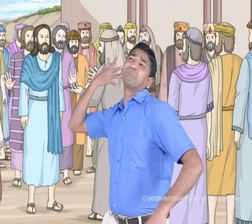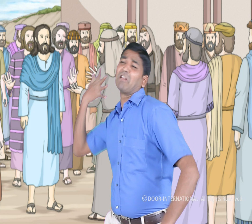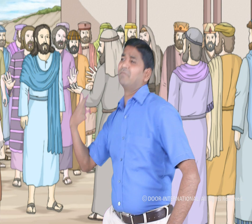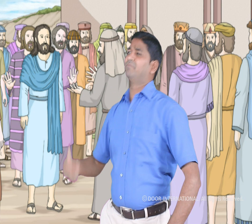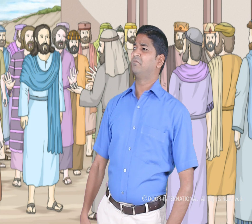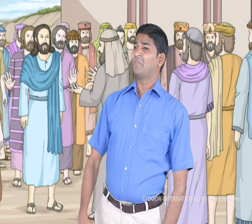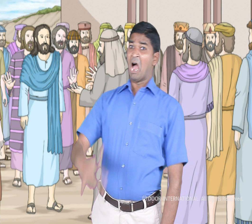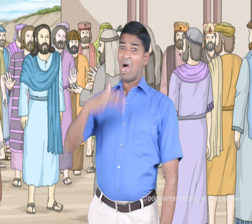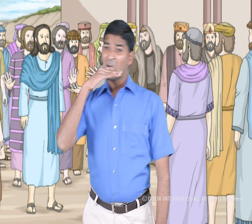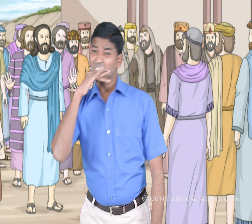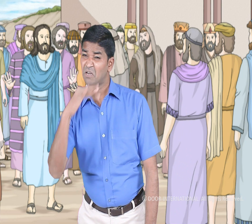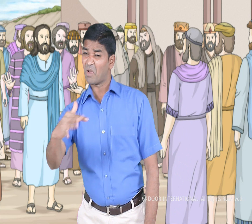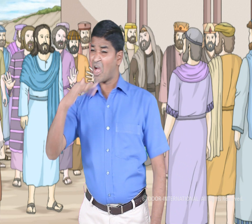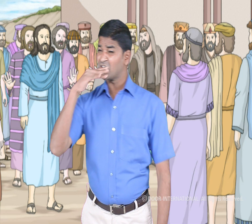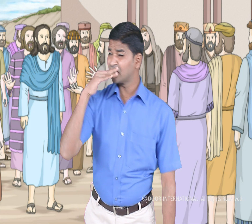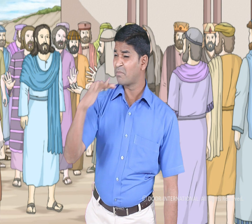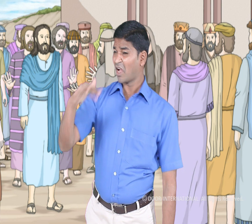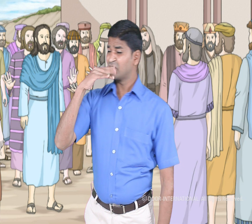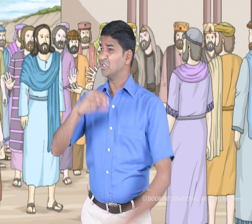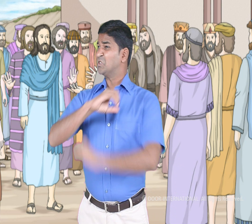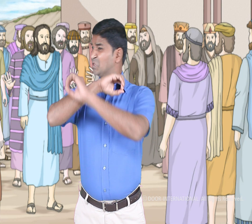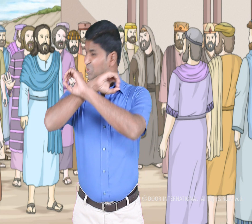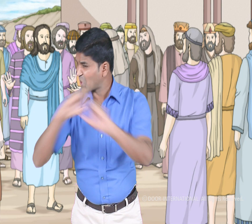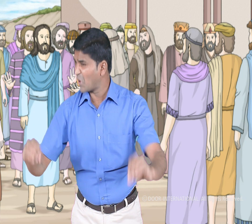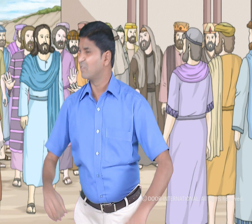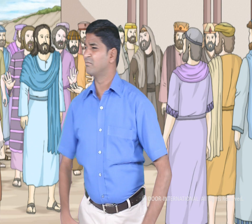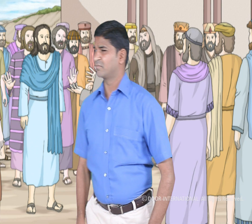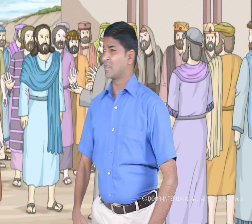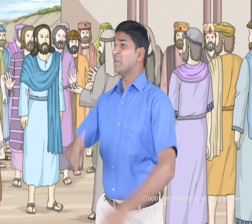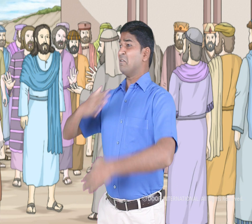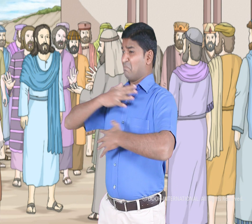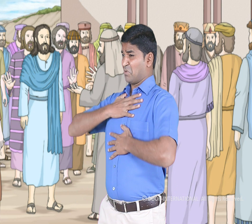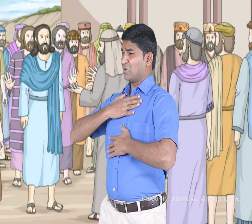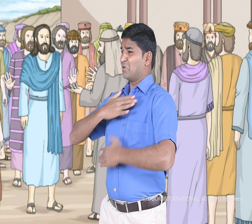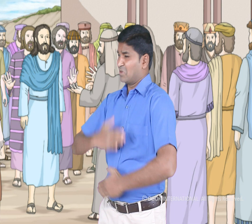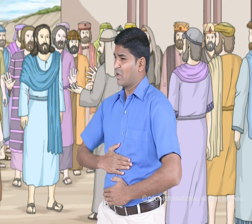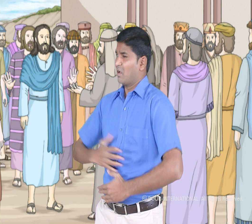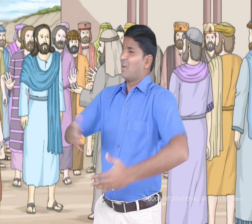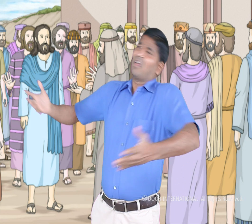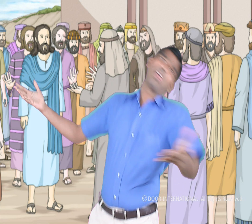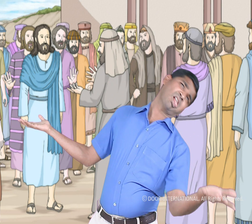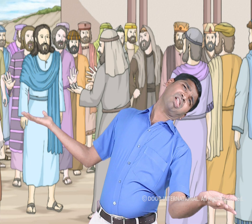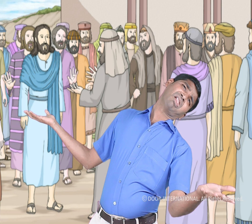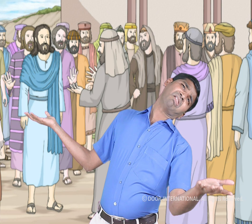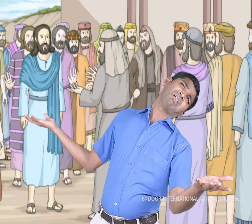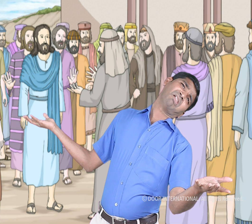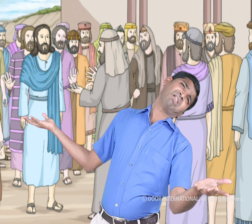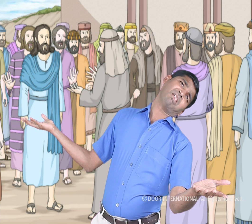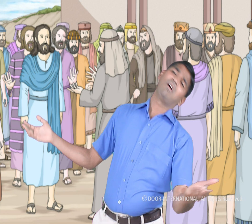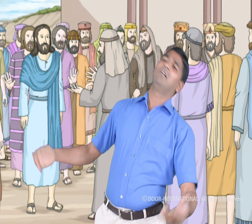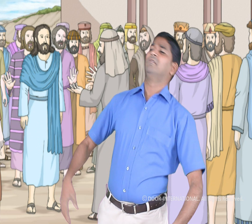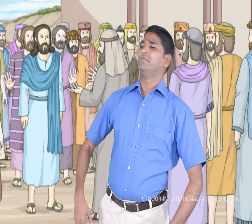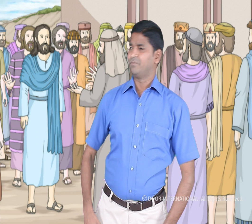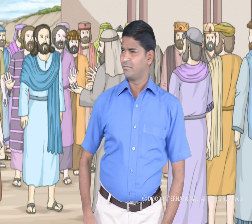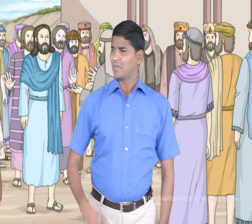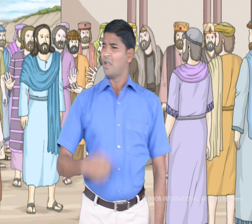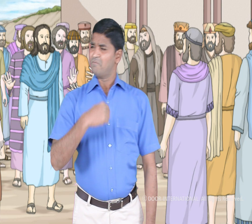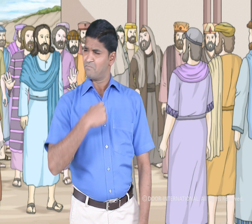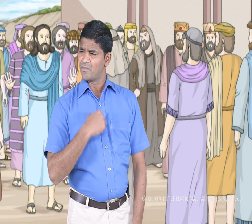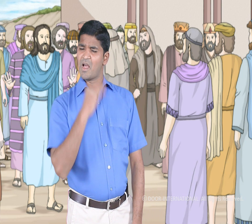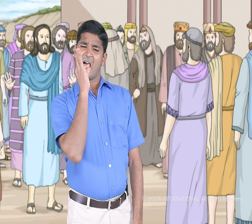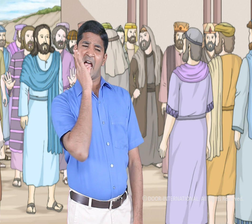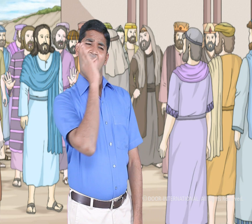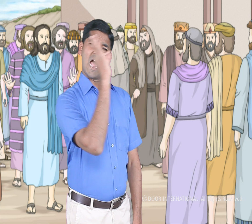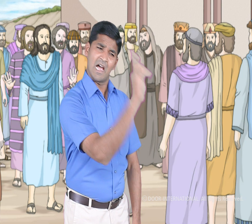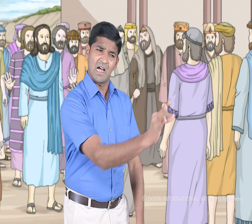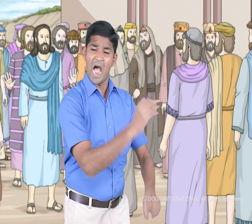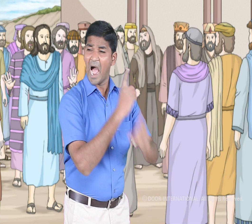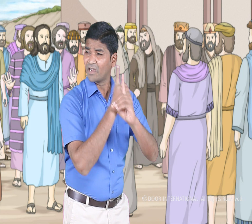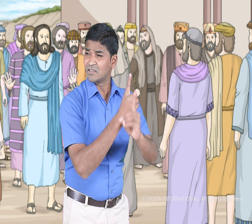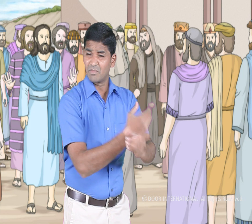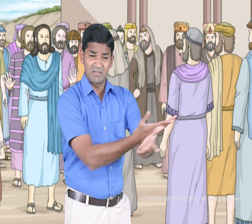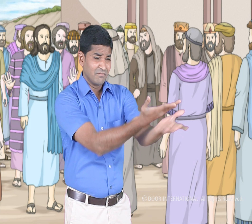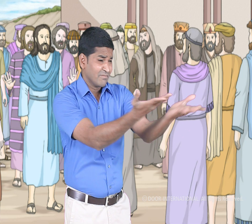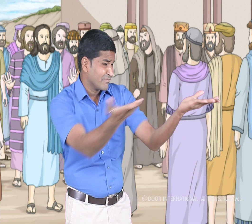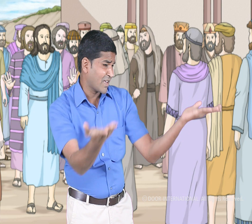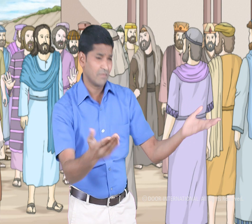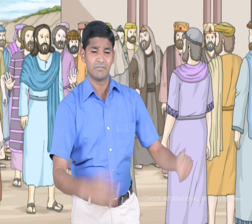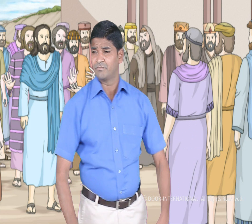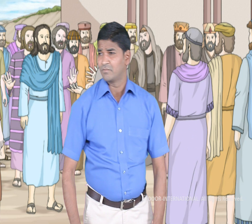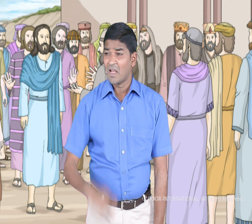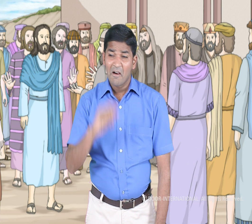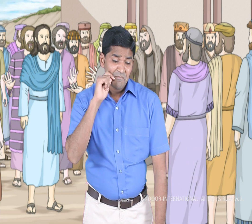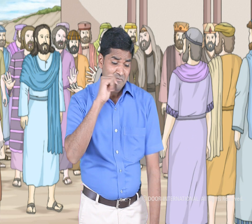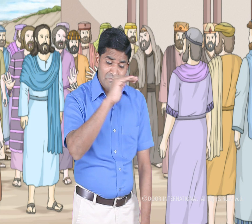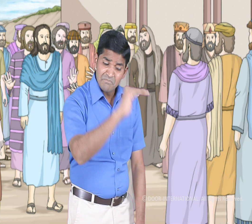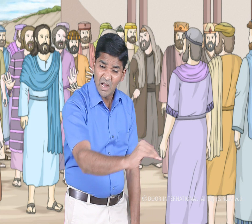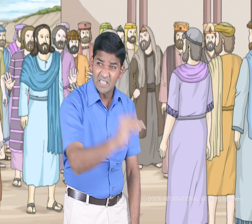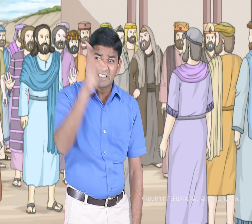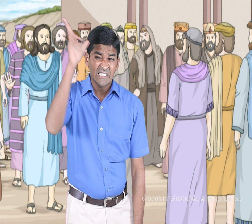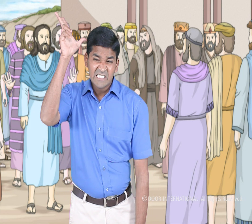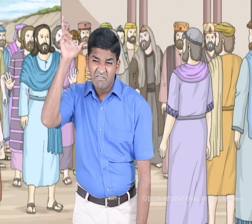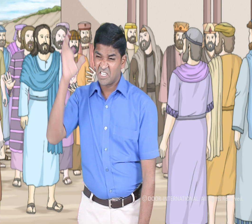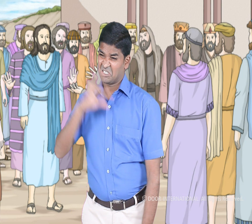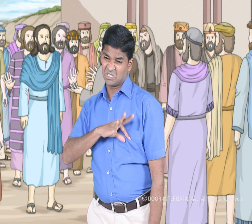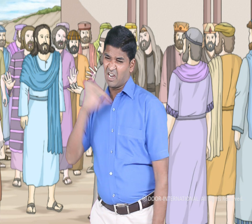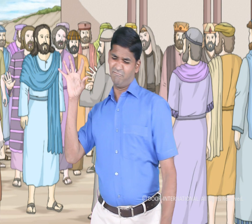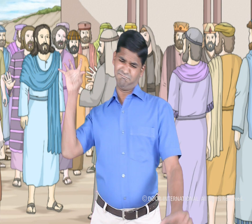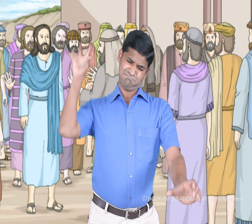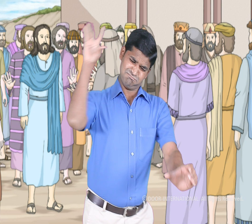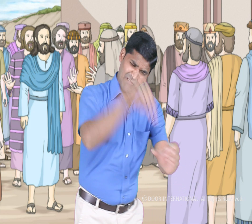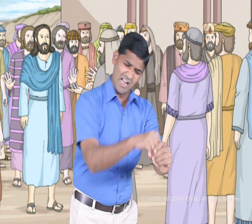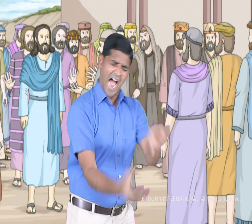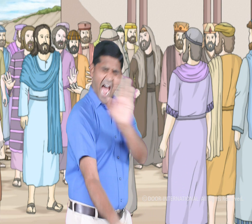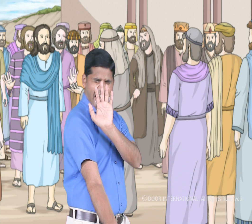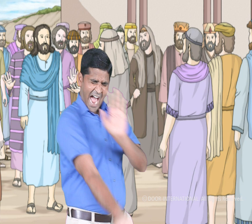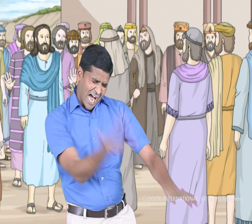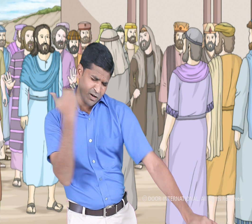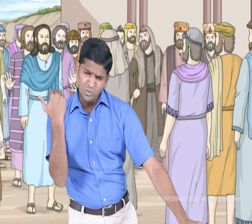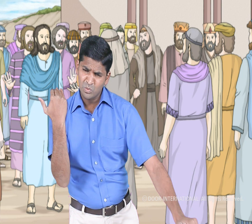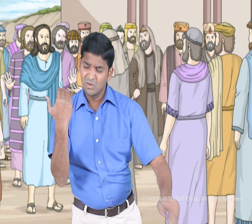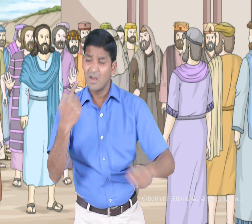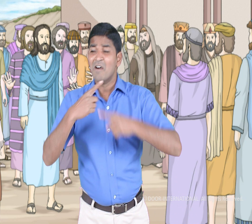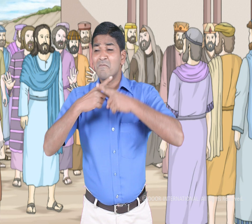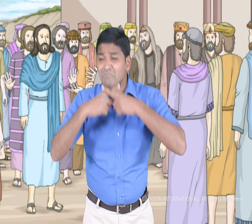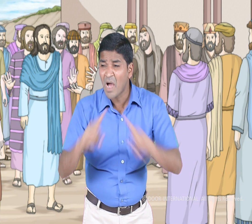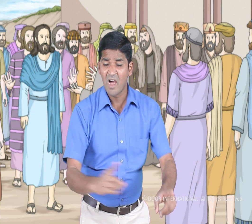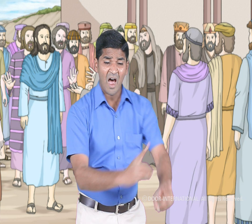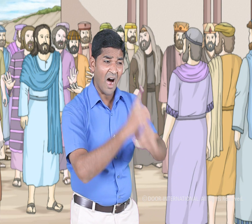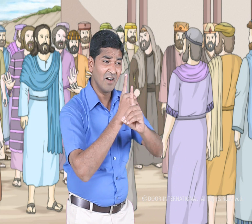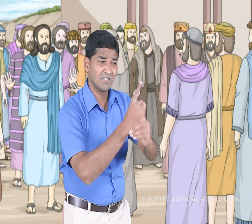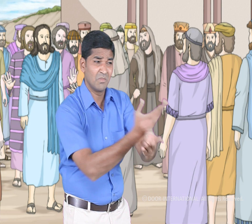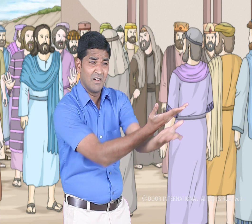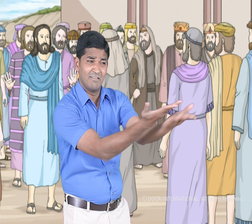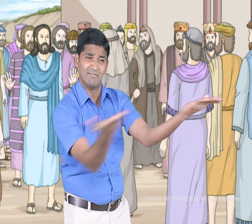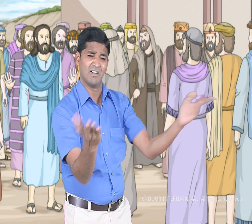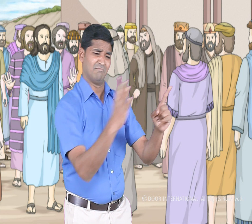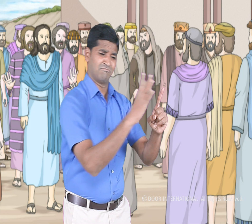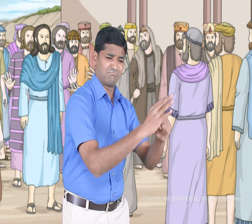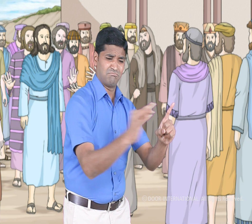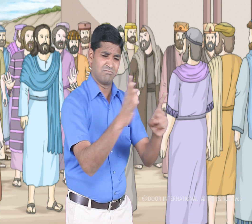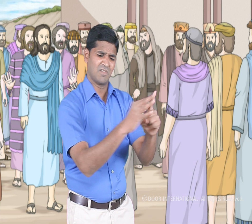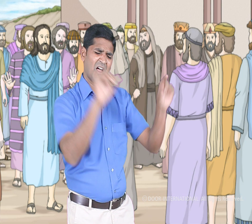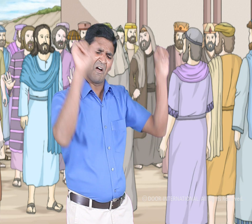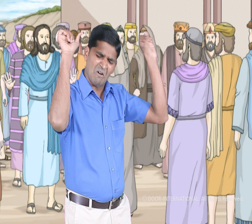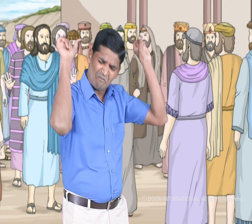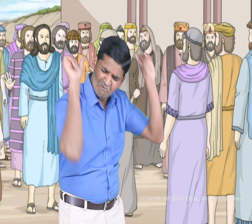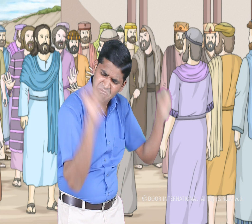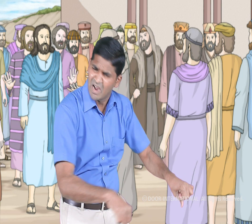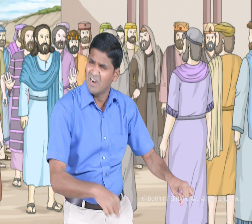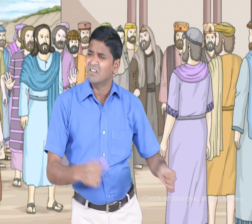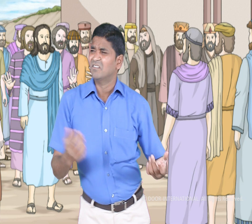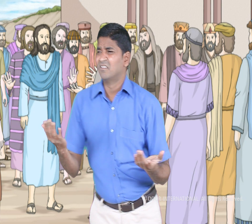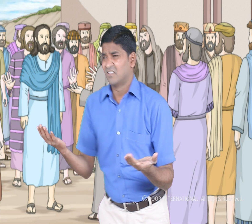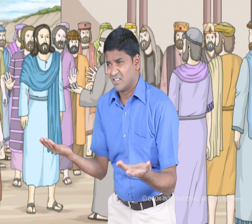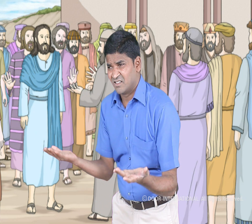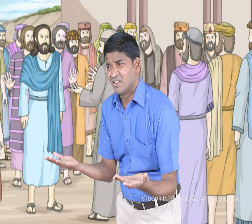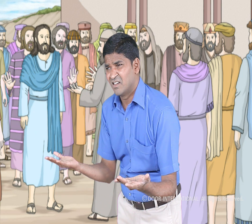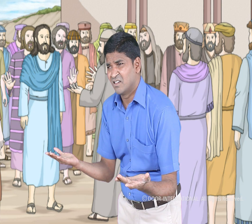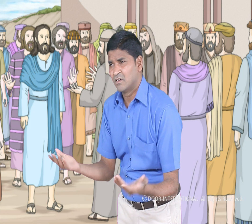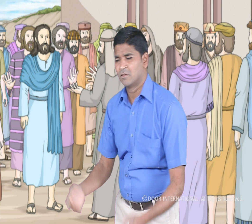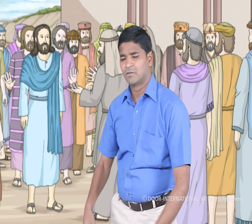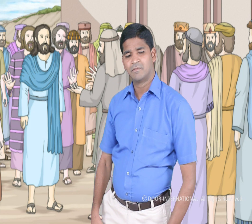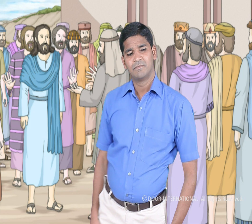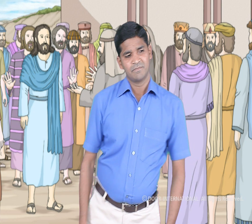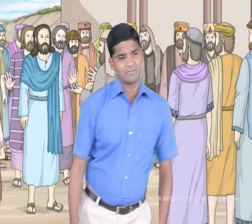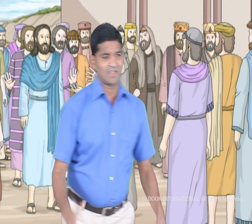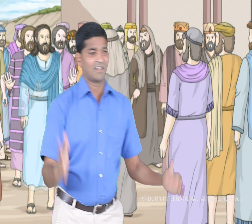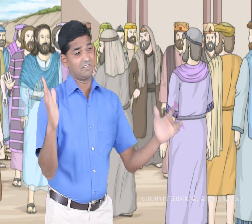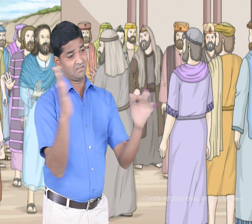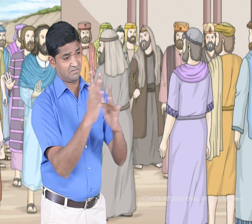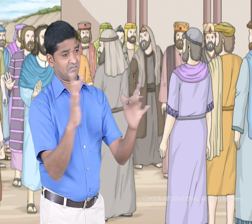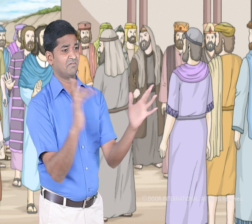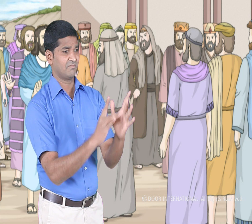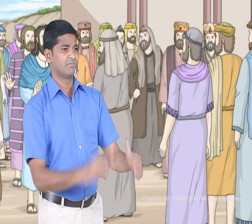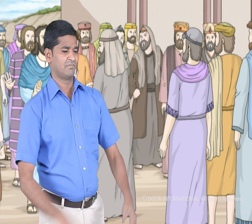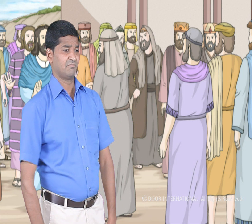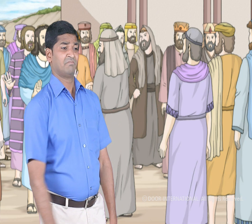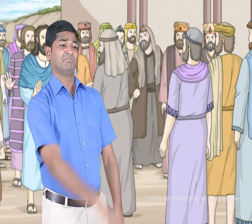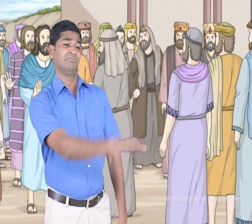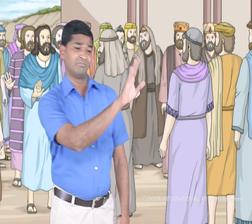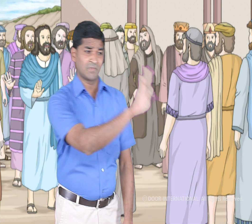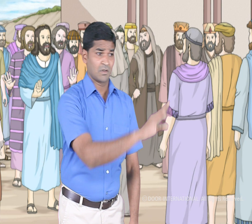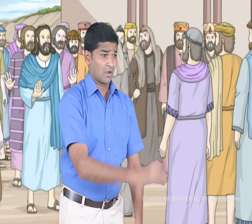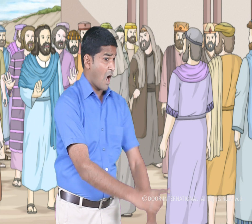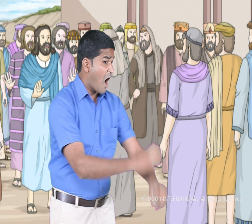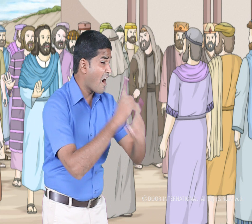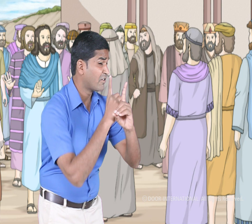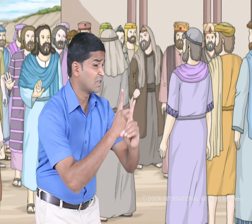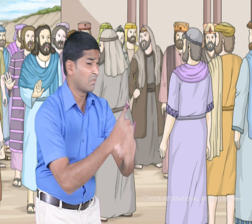Whenever it seizes him, it throws him to the ground. He foams at the mouth, gnashes his teeth, and becomes rigid.